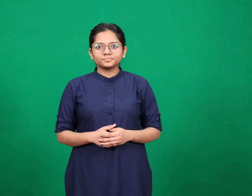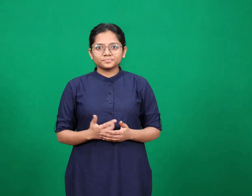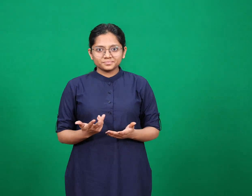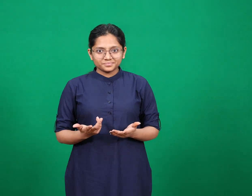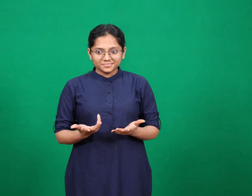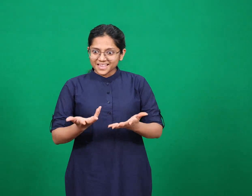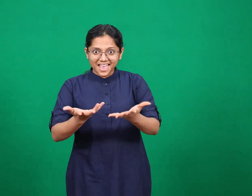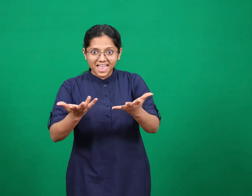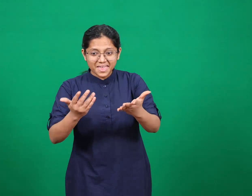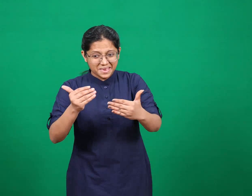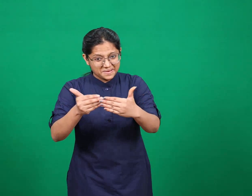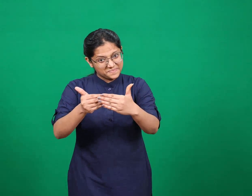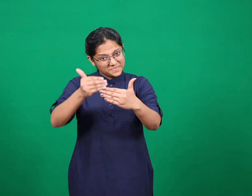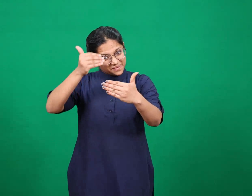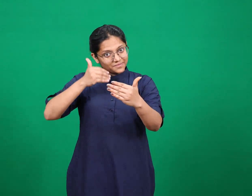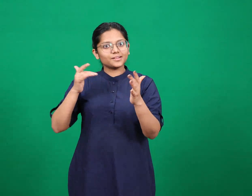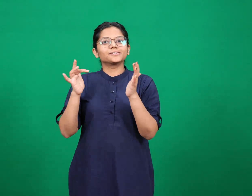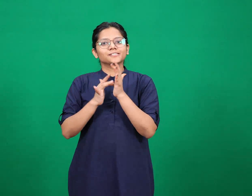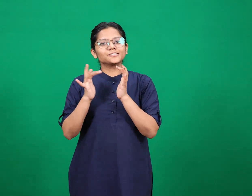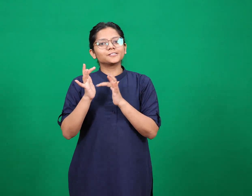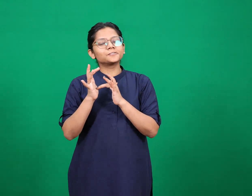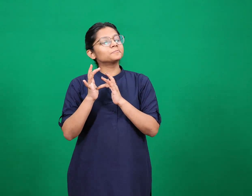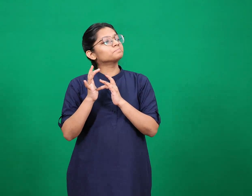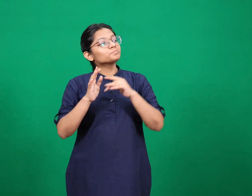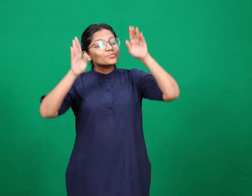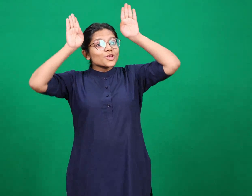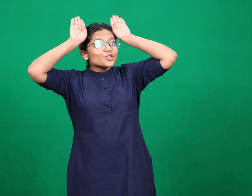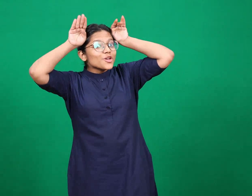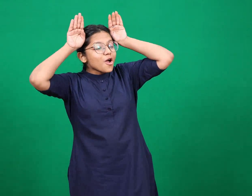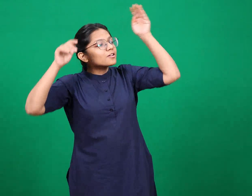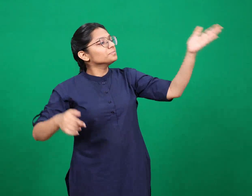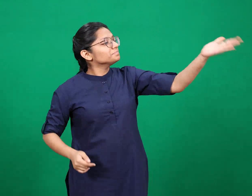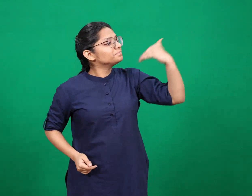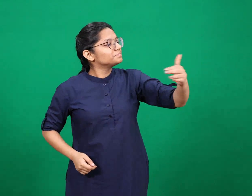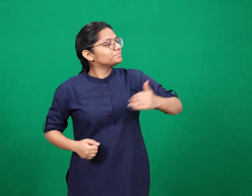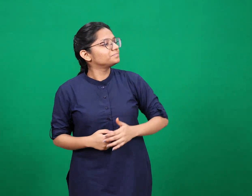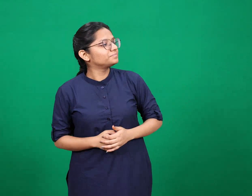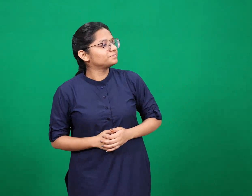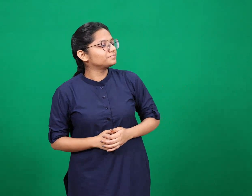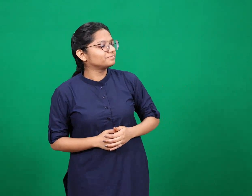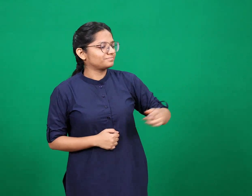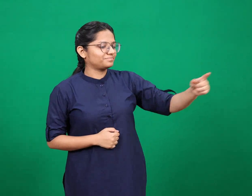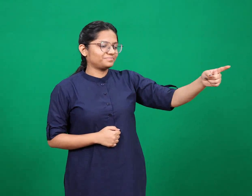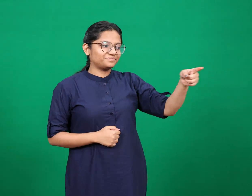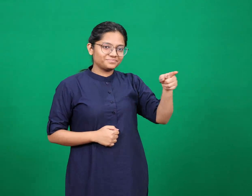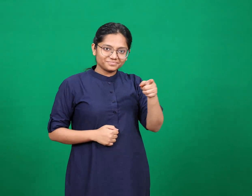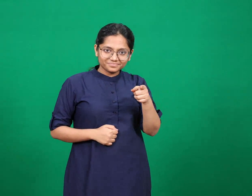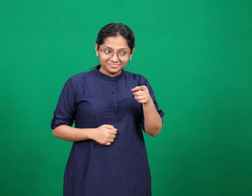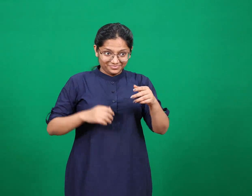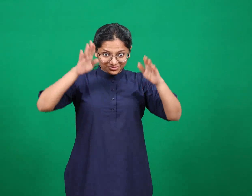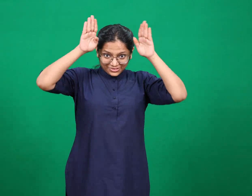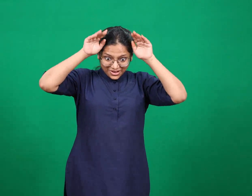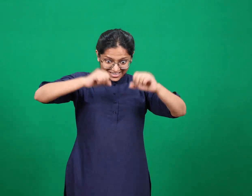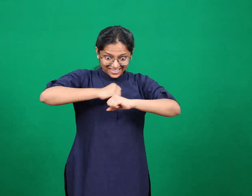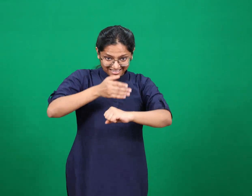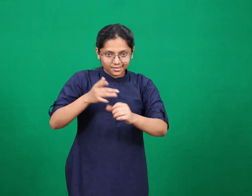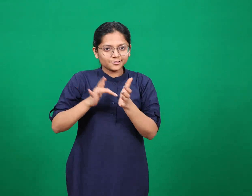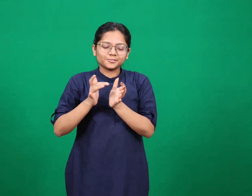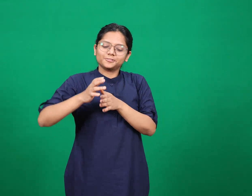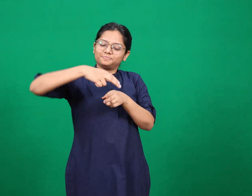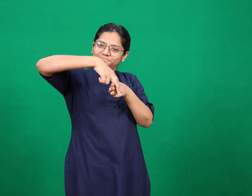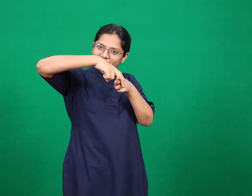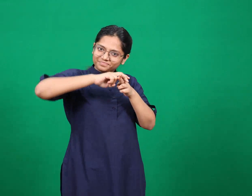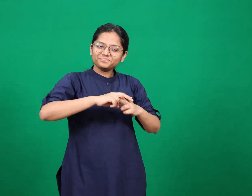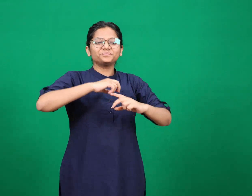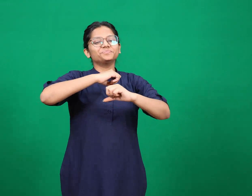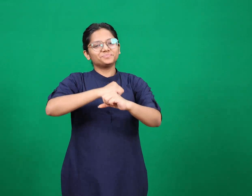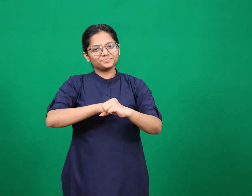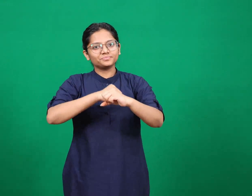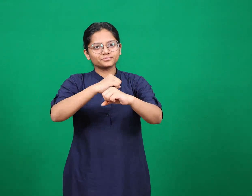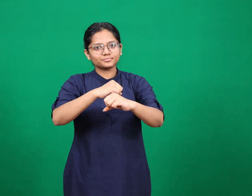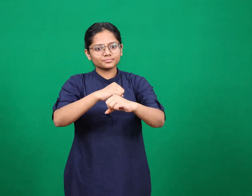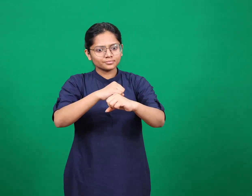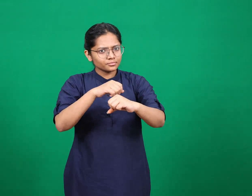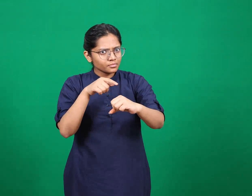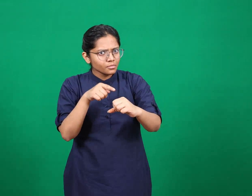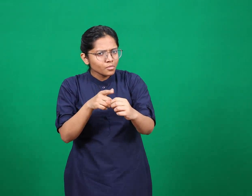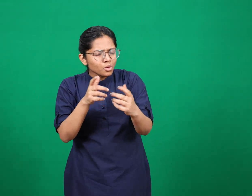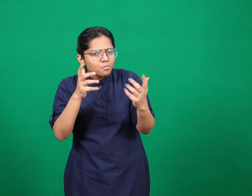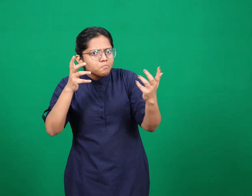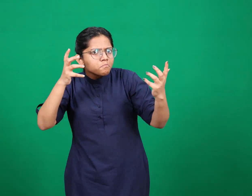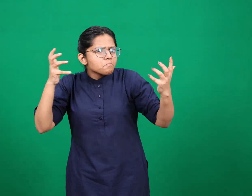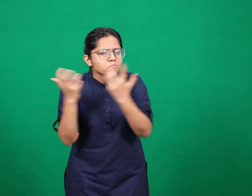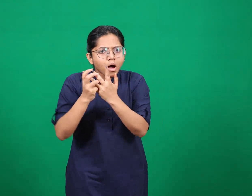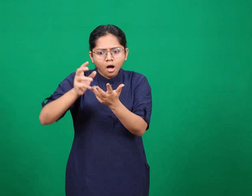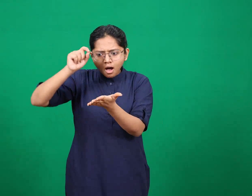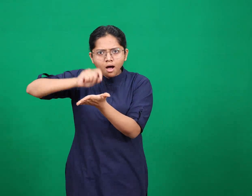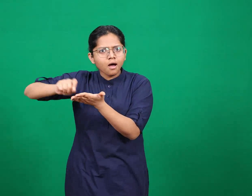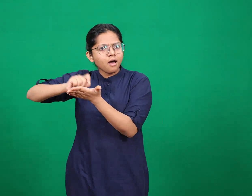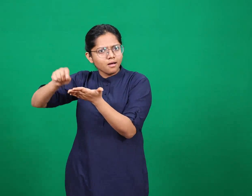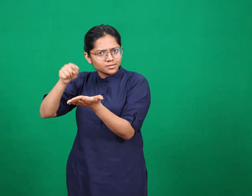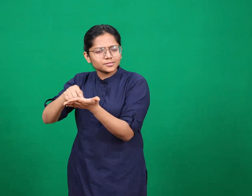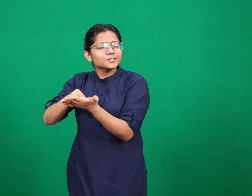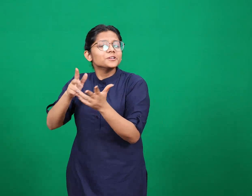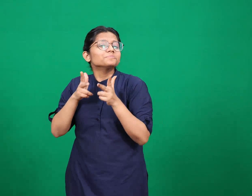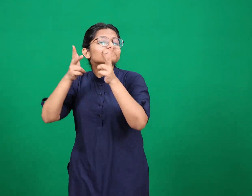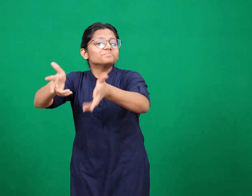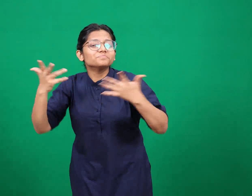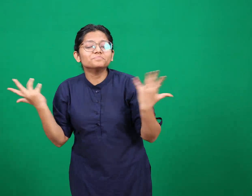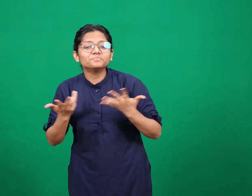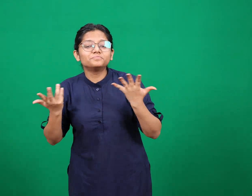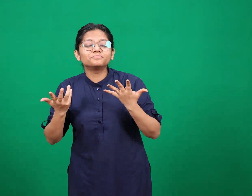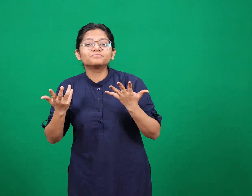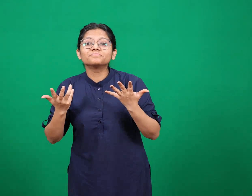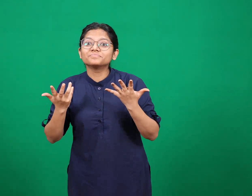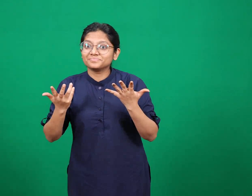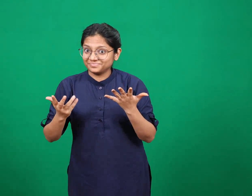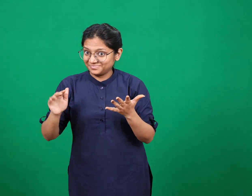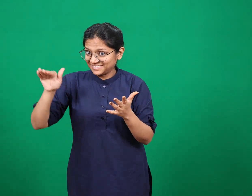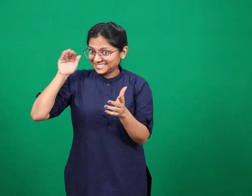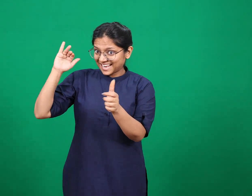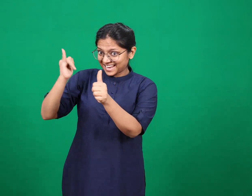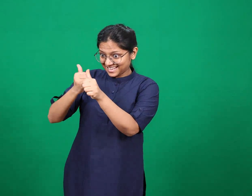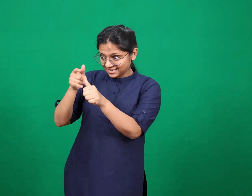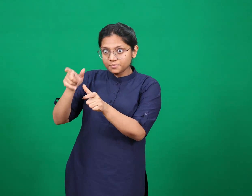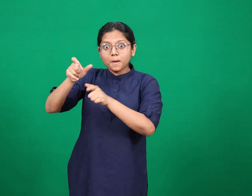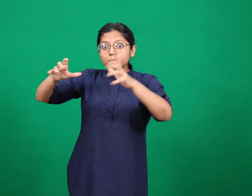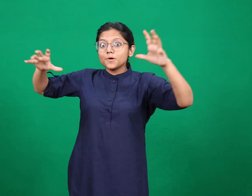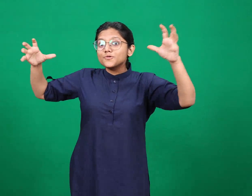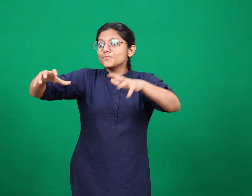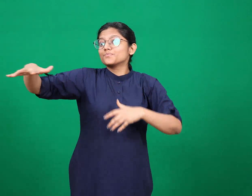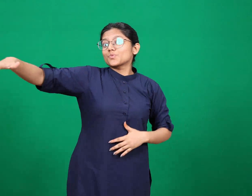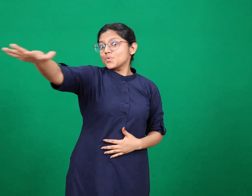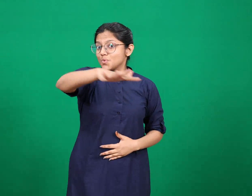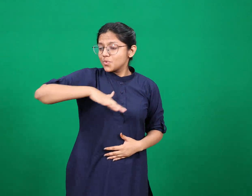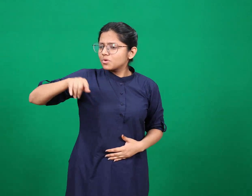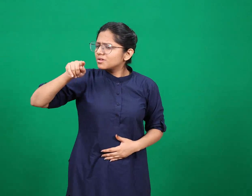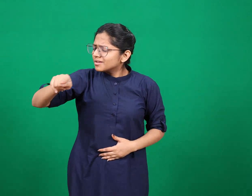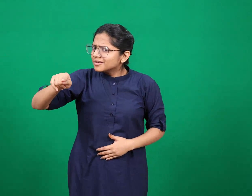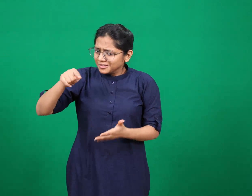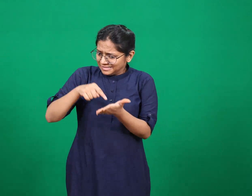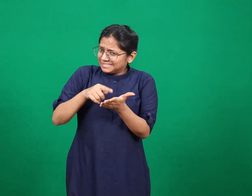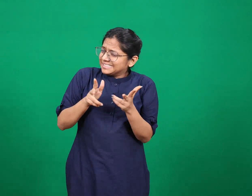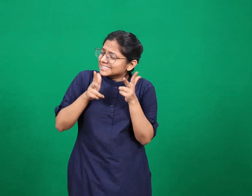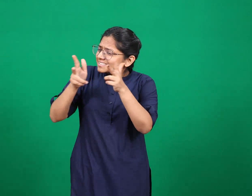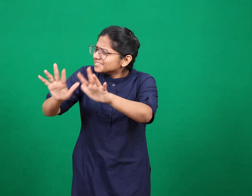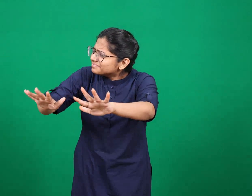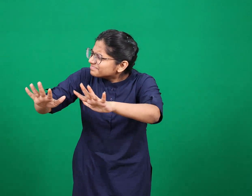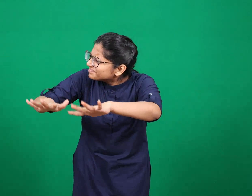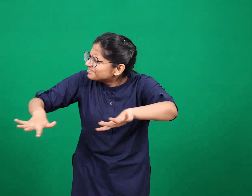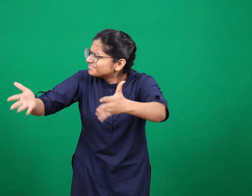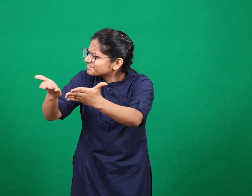Finding a young donkey, Jesus sat on it, as it is written: "Do not be afraid, O Daughter of Zion.